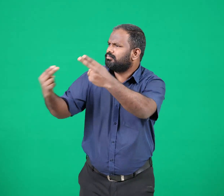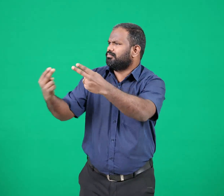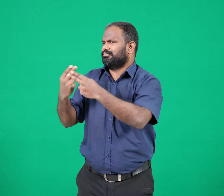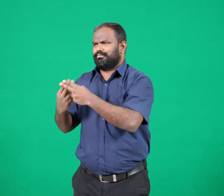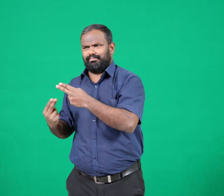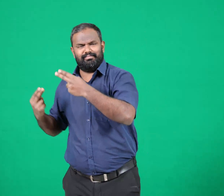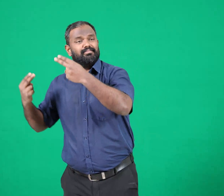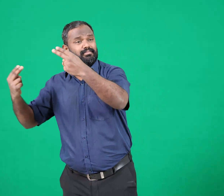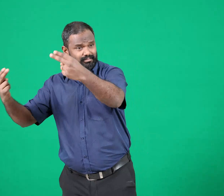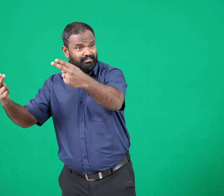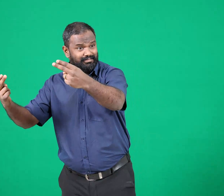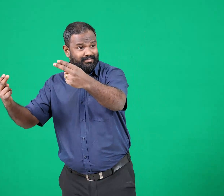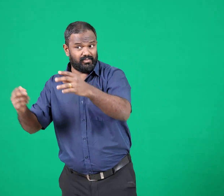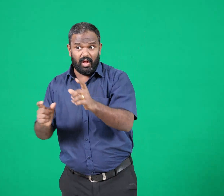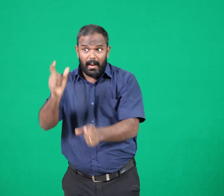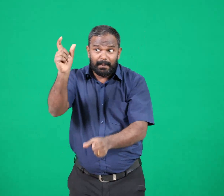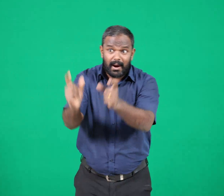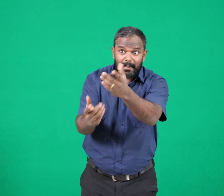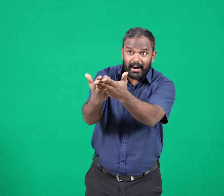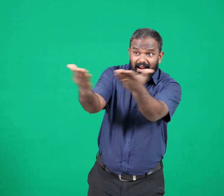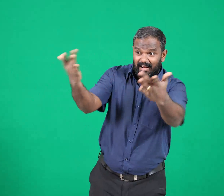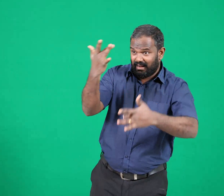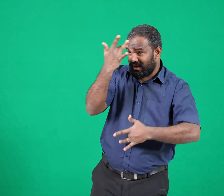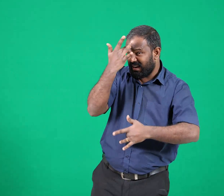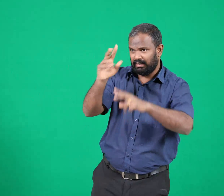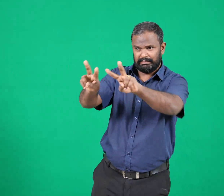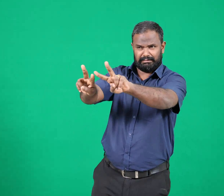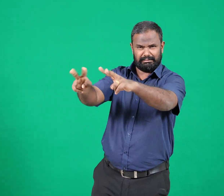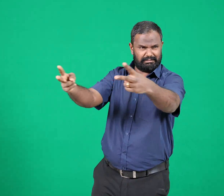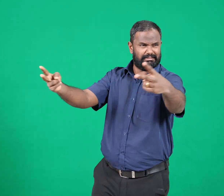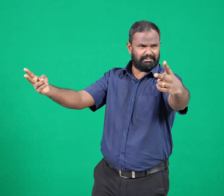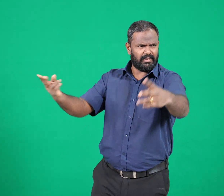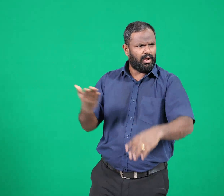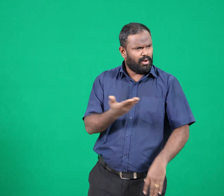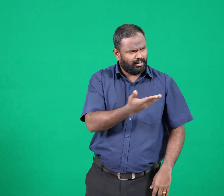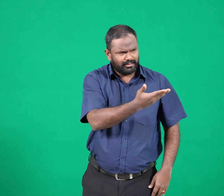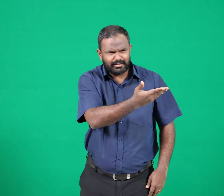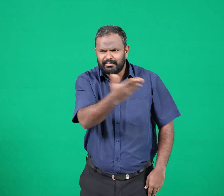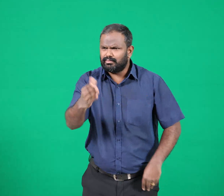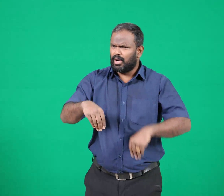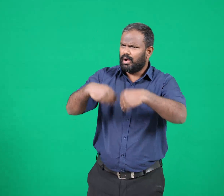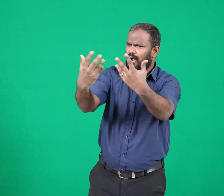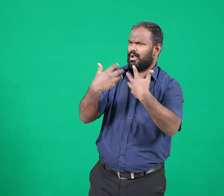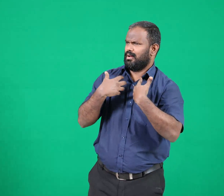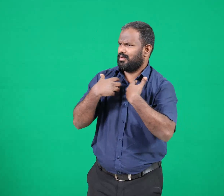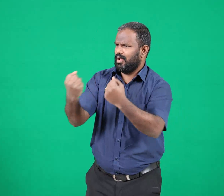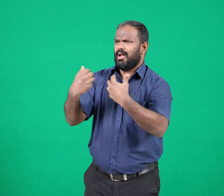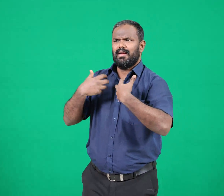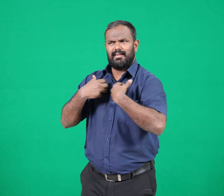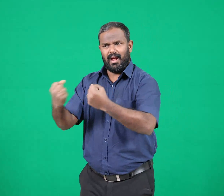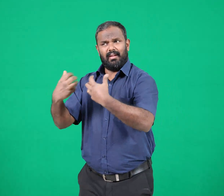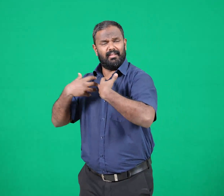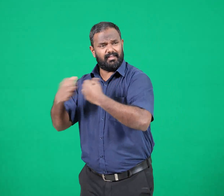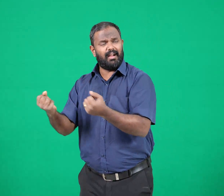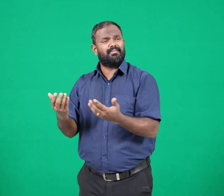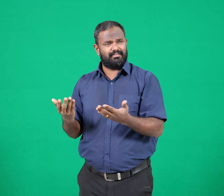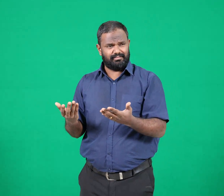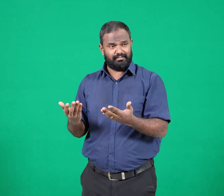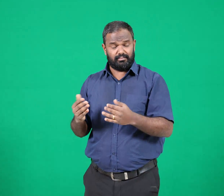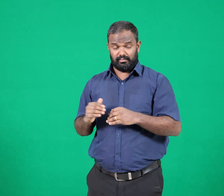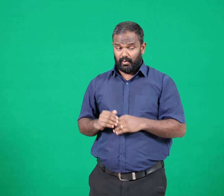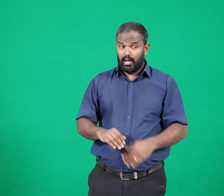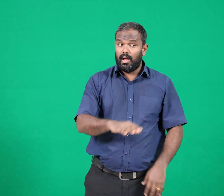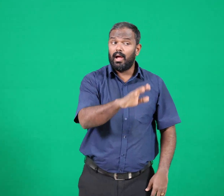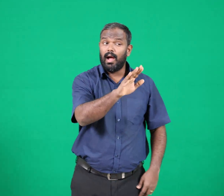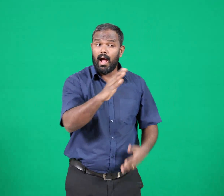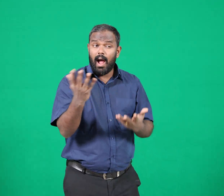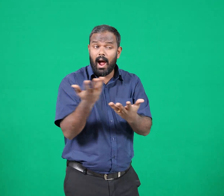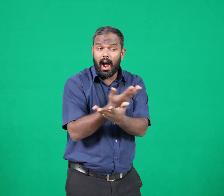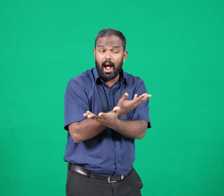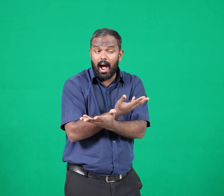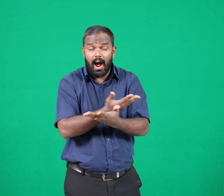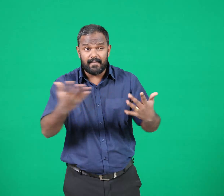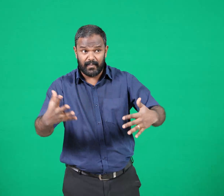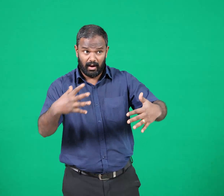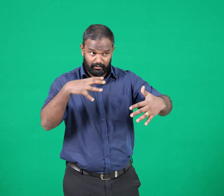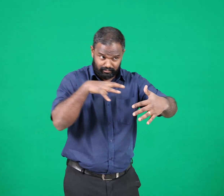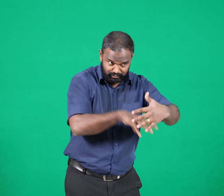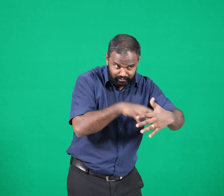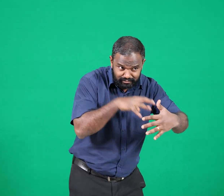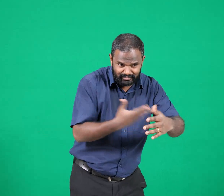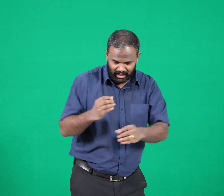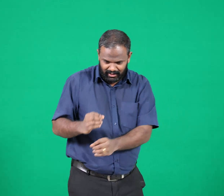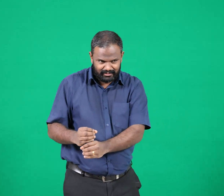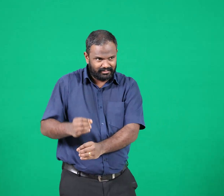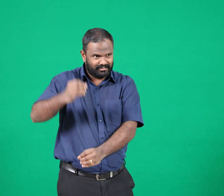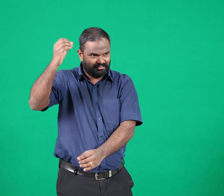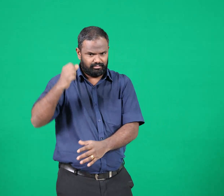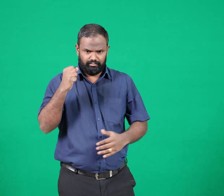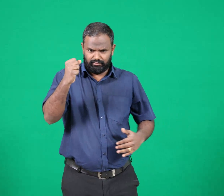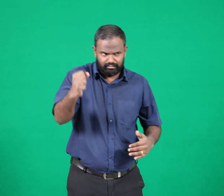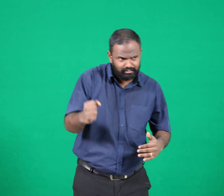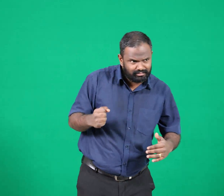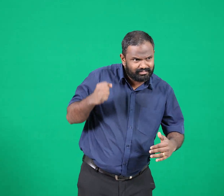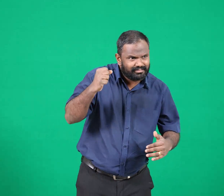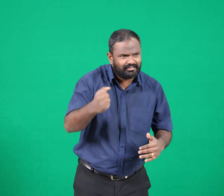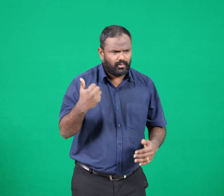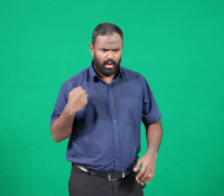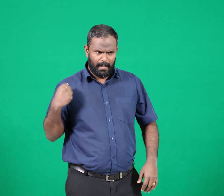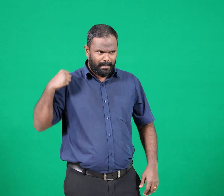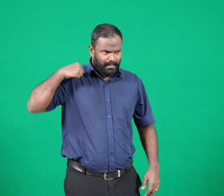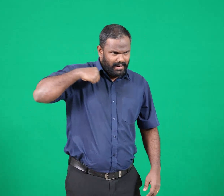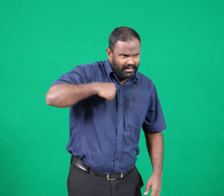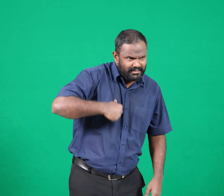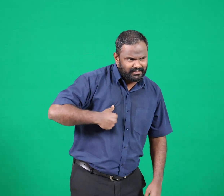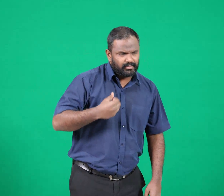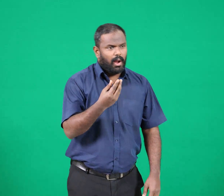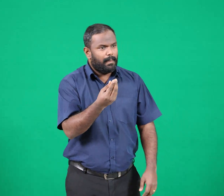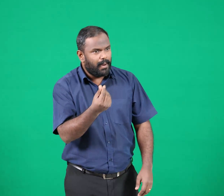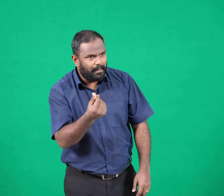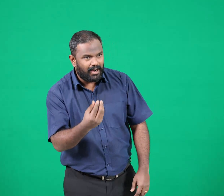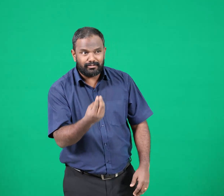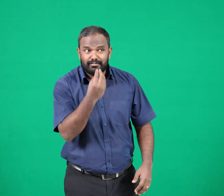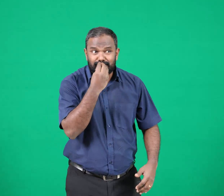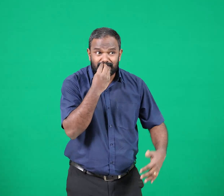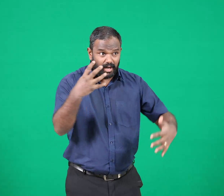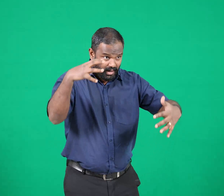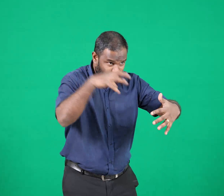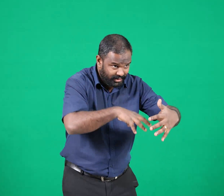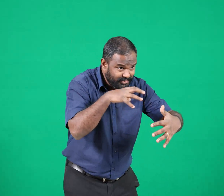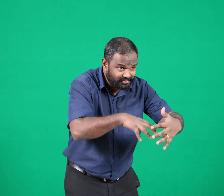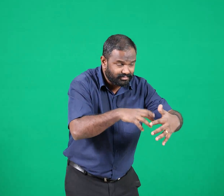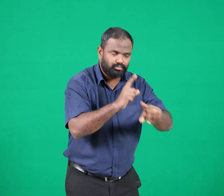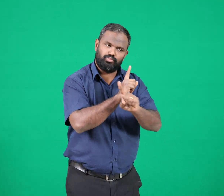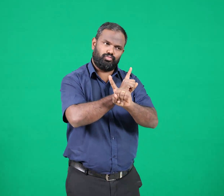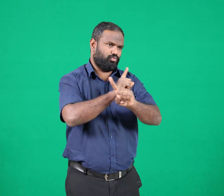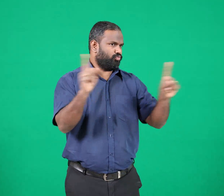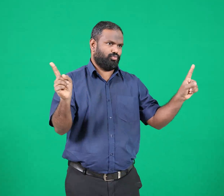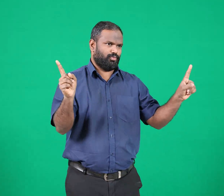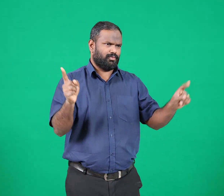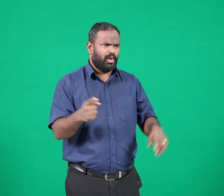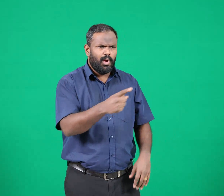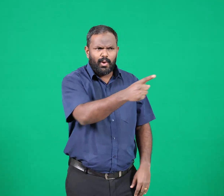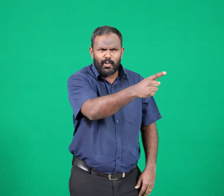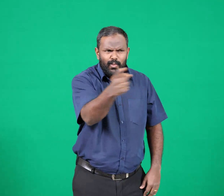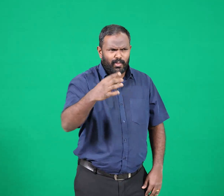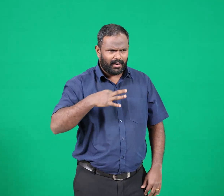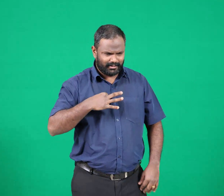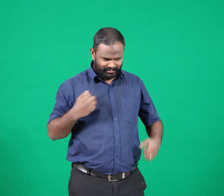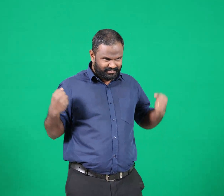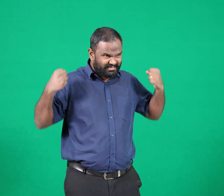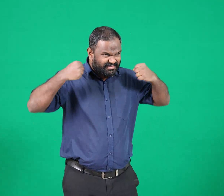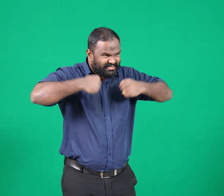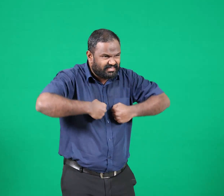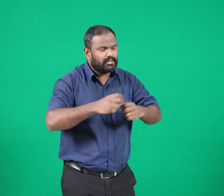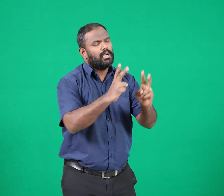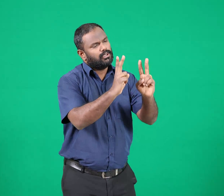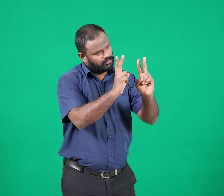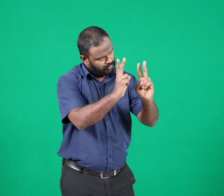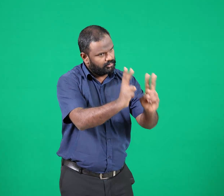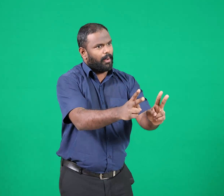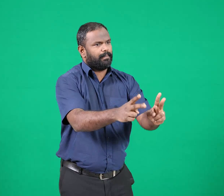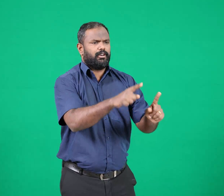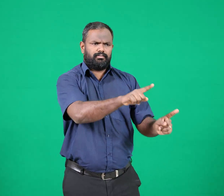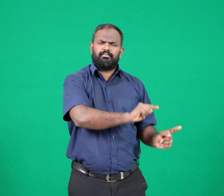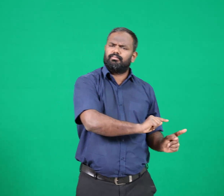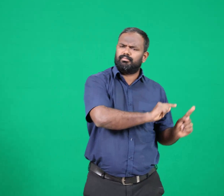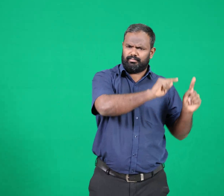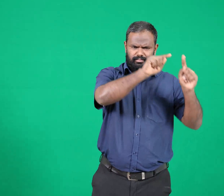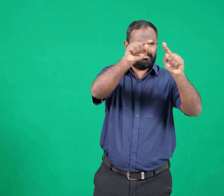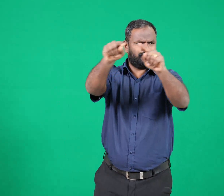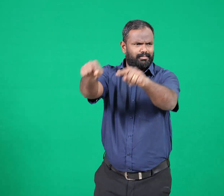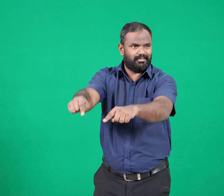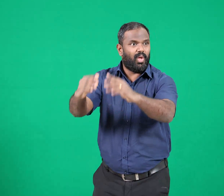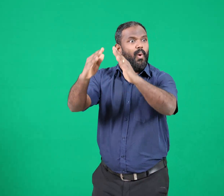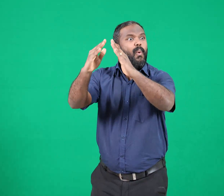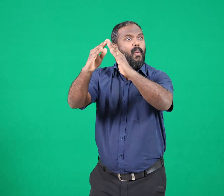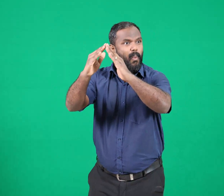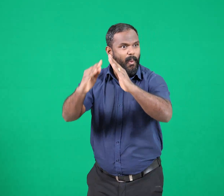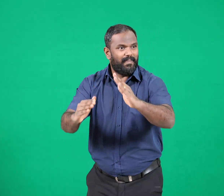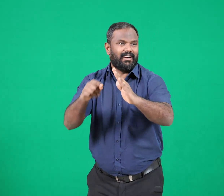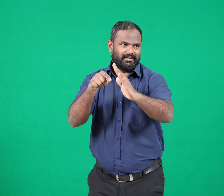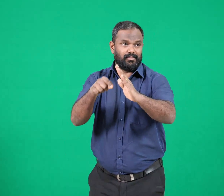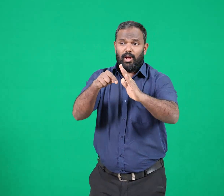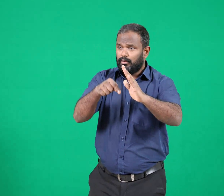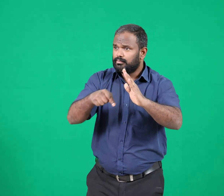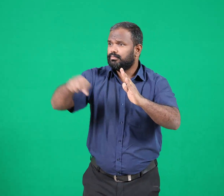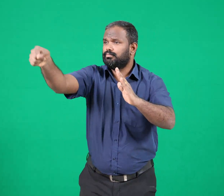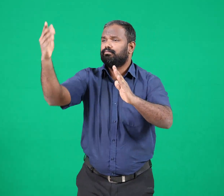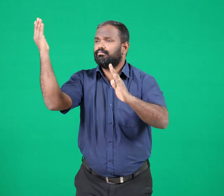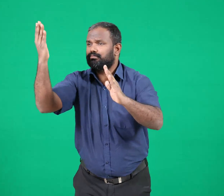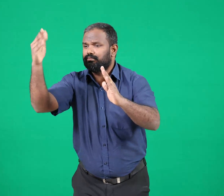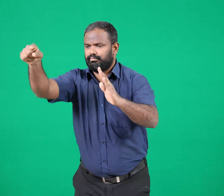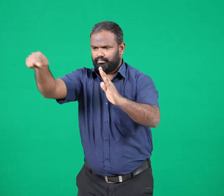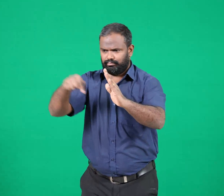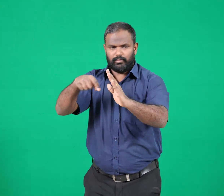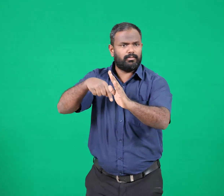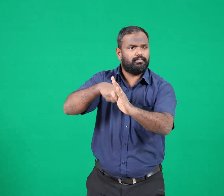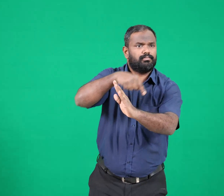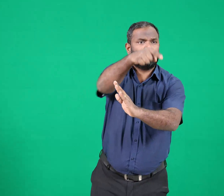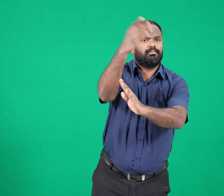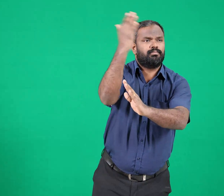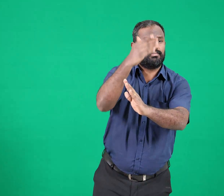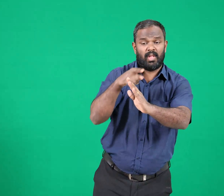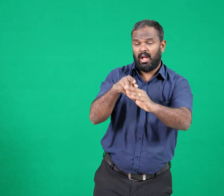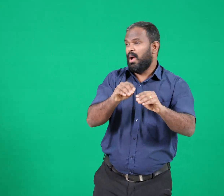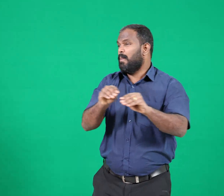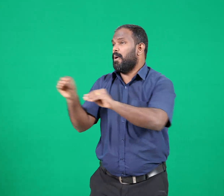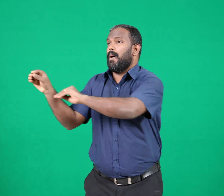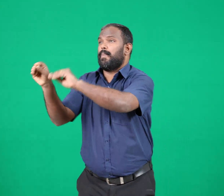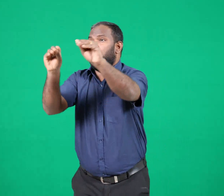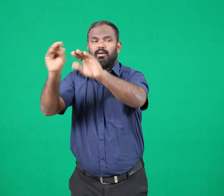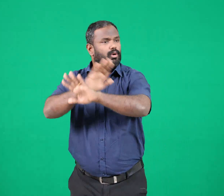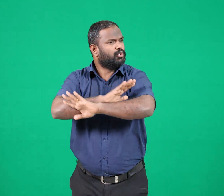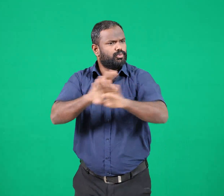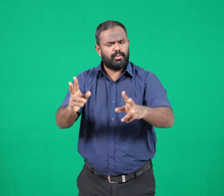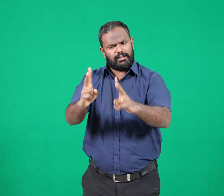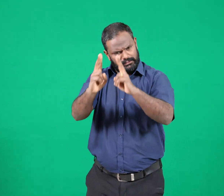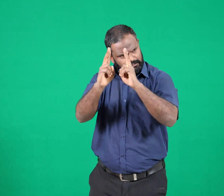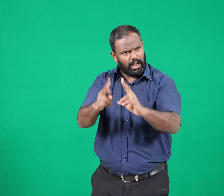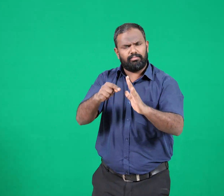"Take nothing for the journey," He told them, "no staff, no bag, no bread, no money, no second tunic.